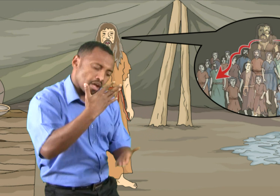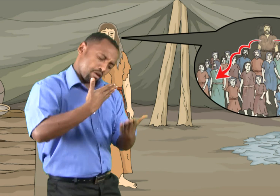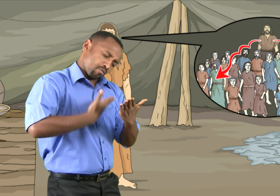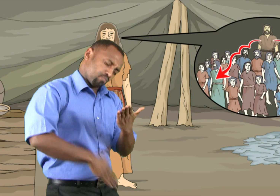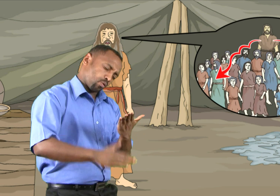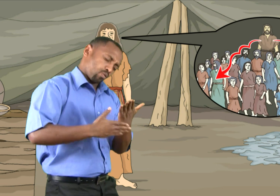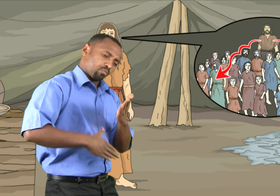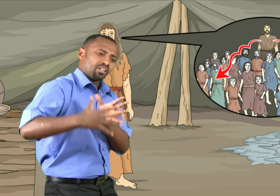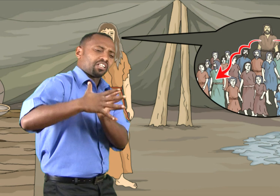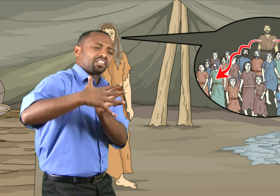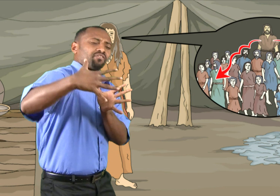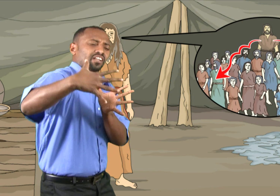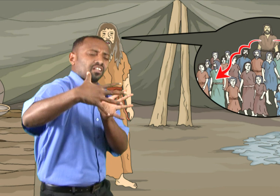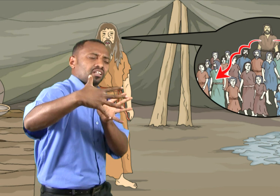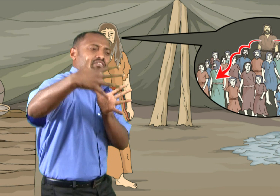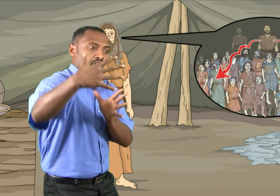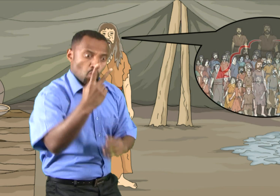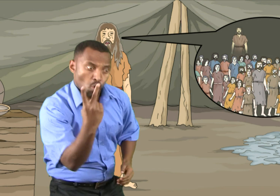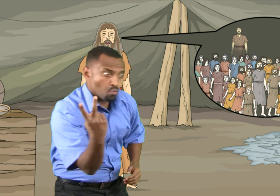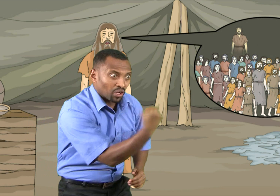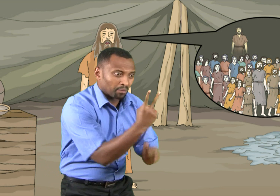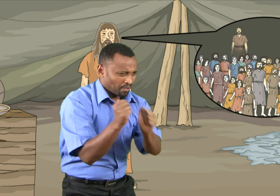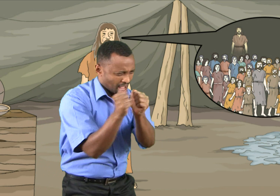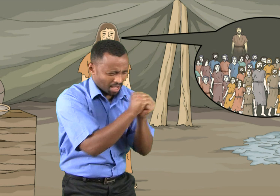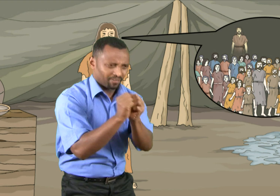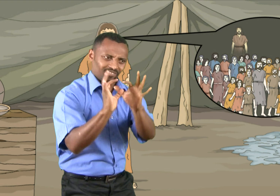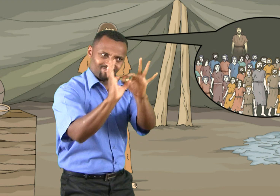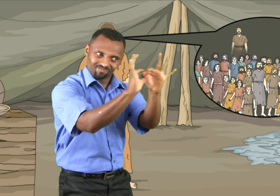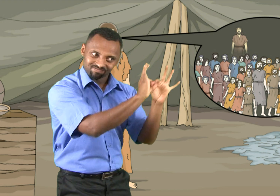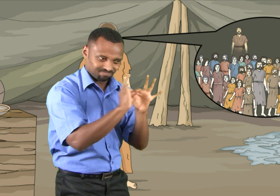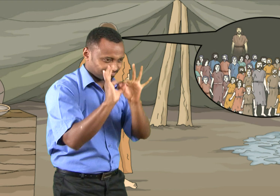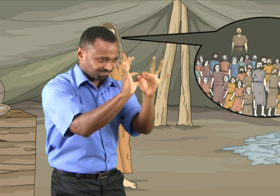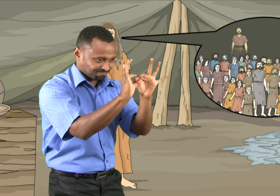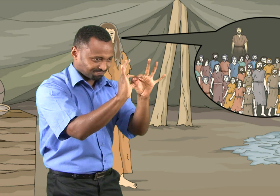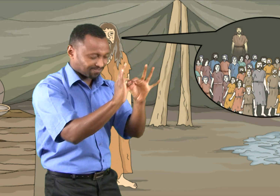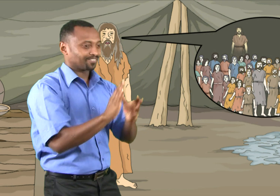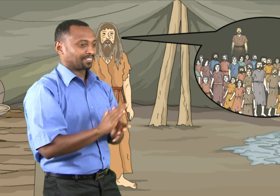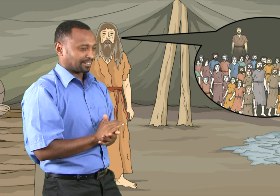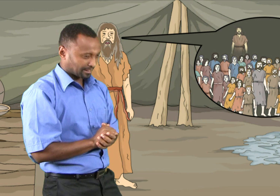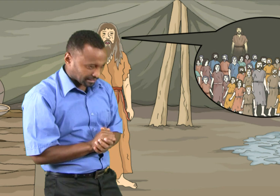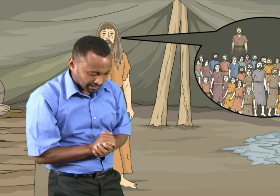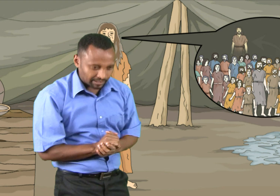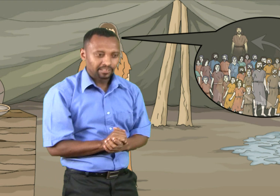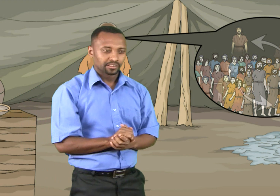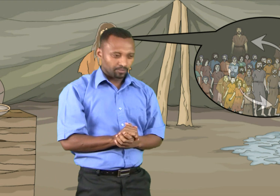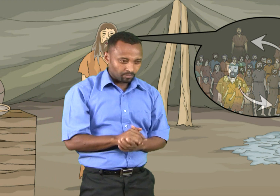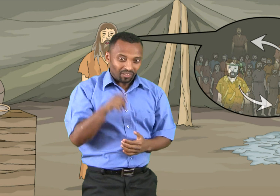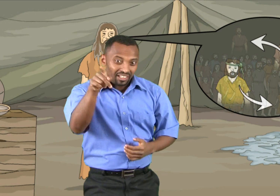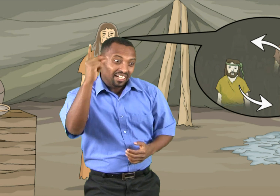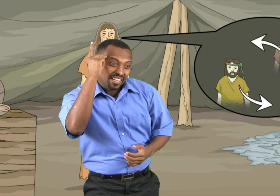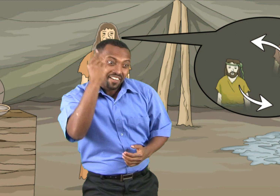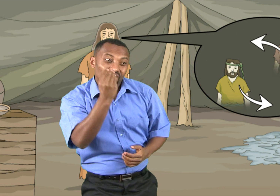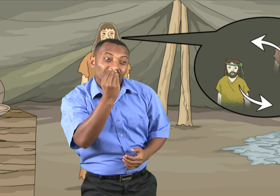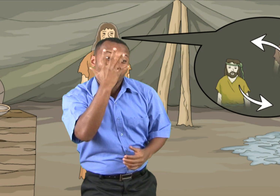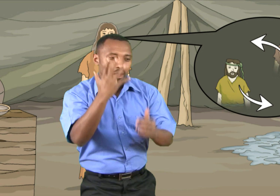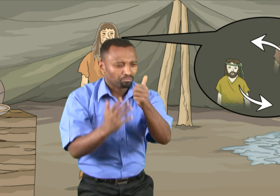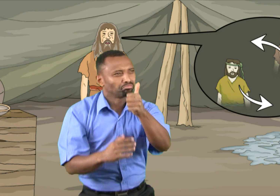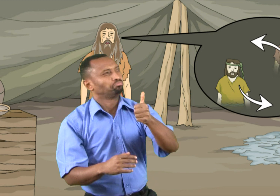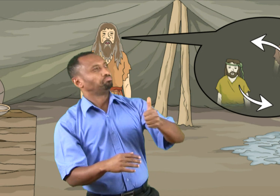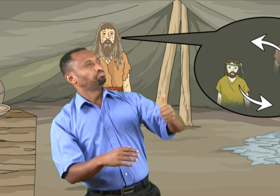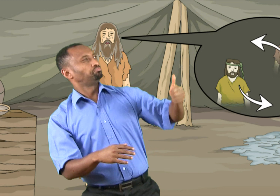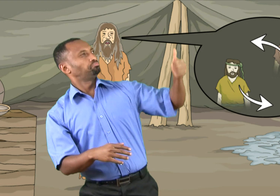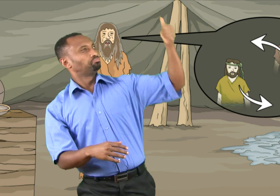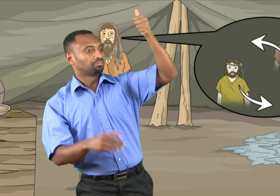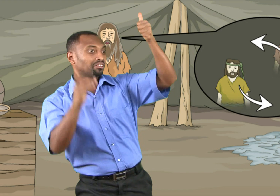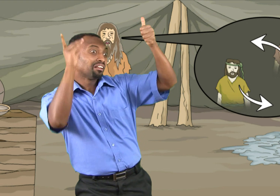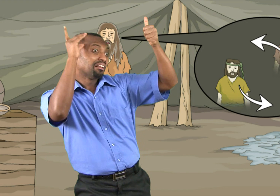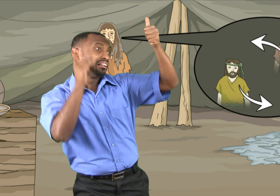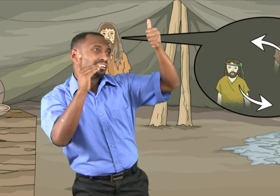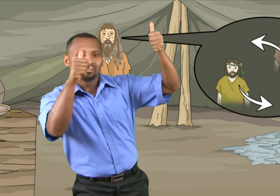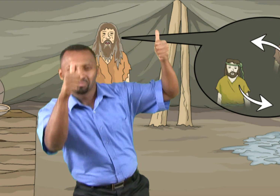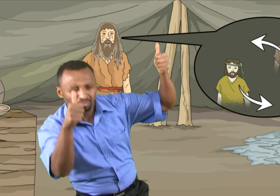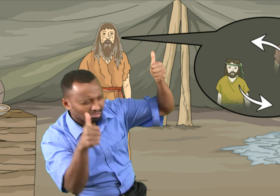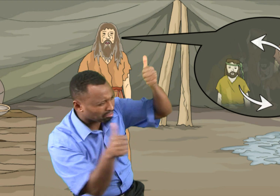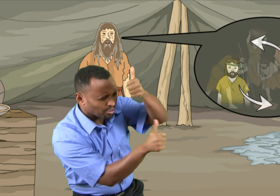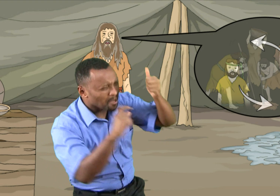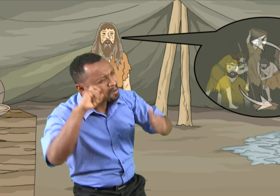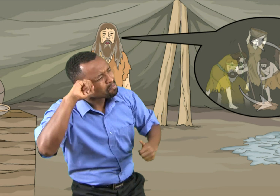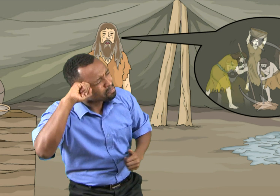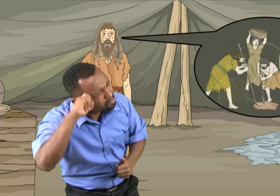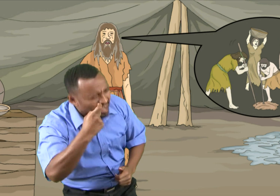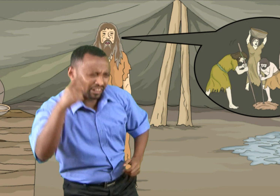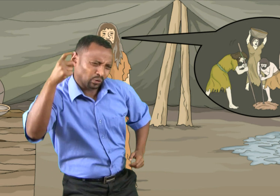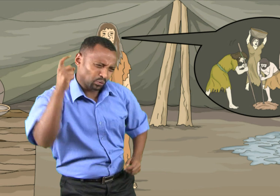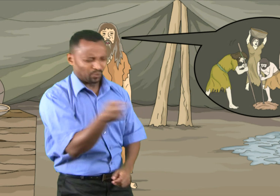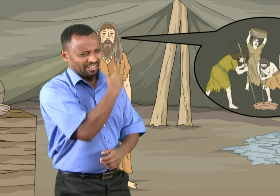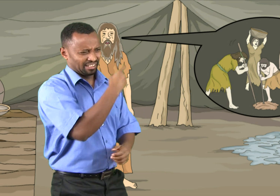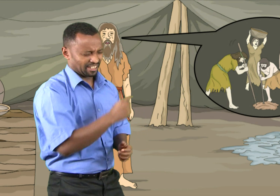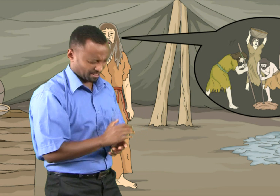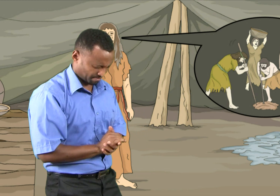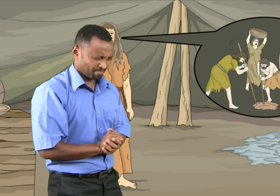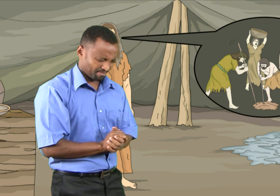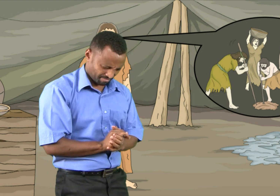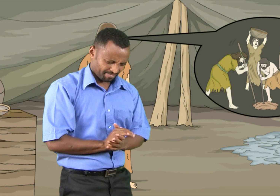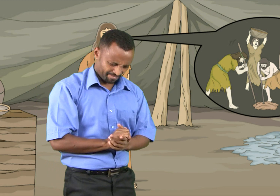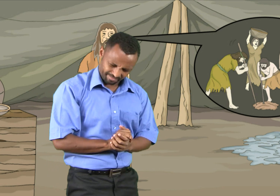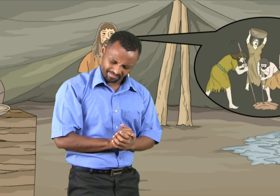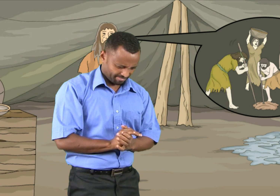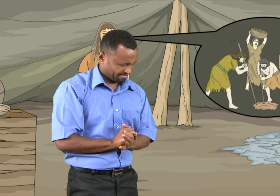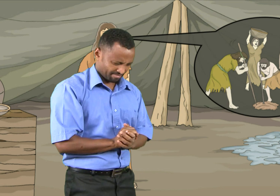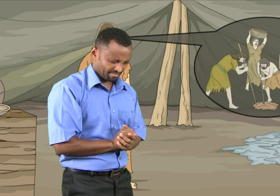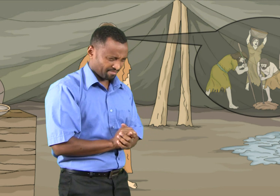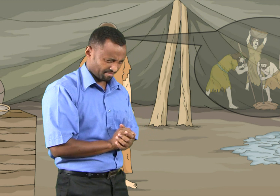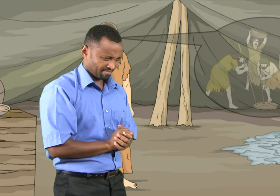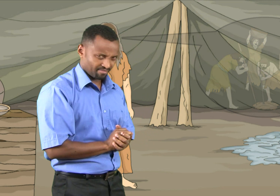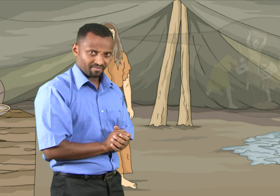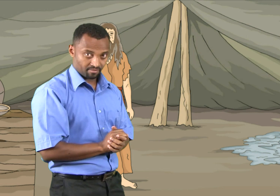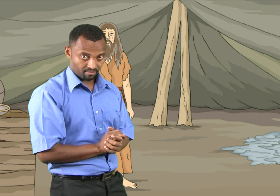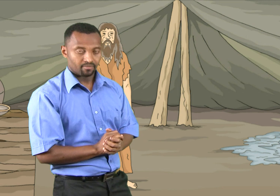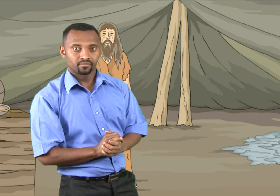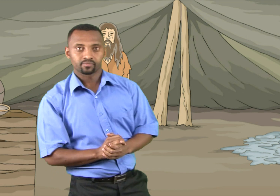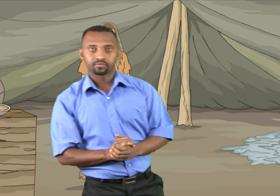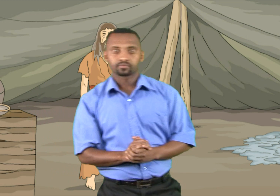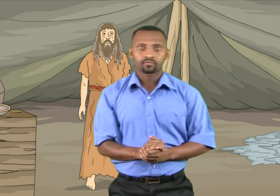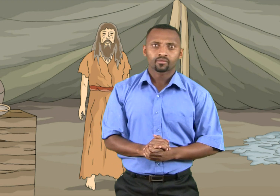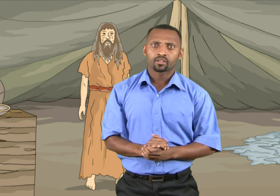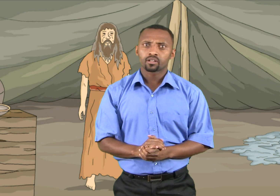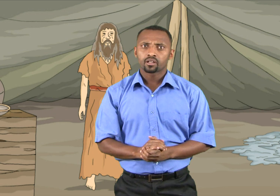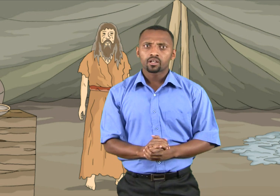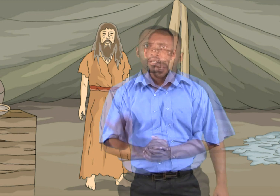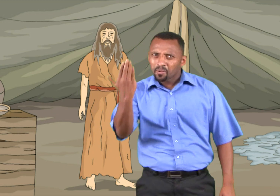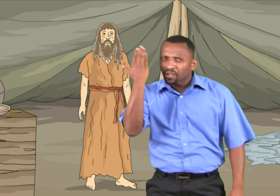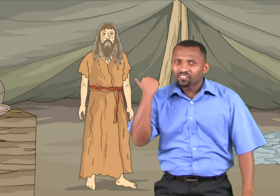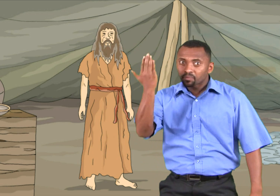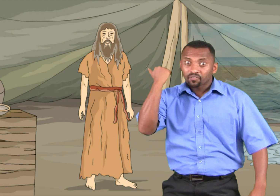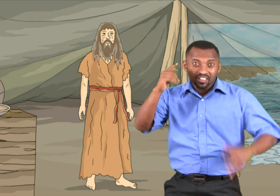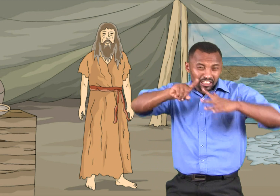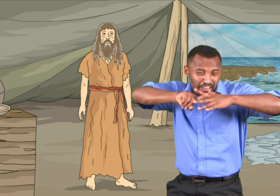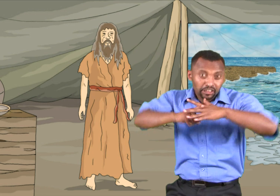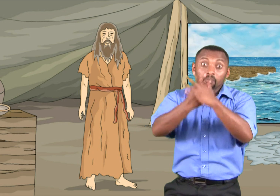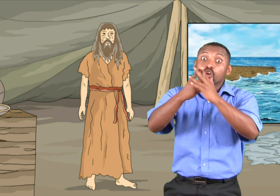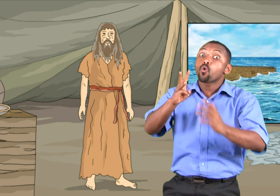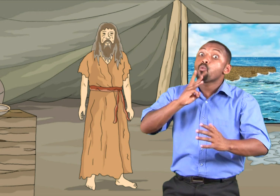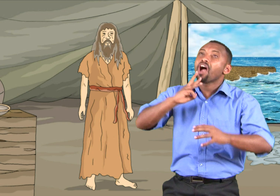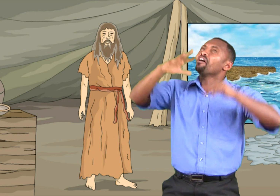may he dwell in the tents of Shem, and may Canaan be his servant.”